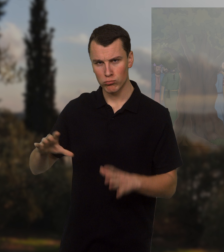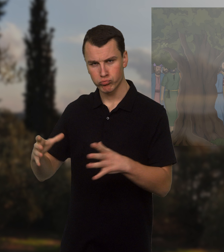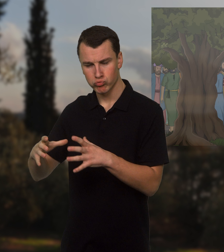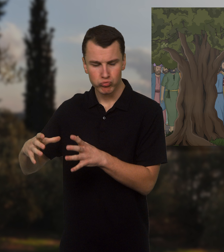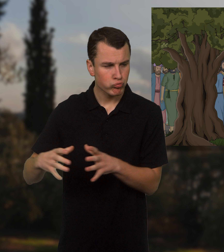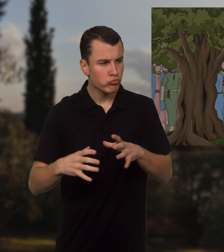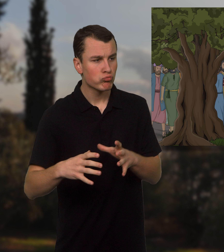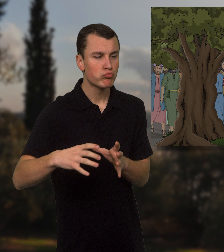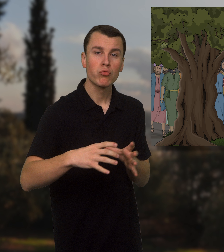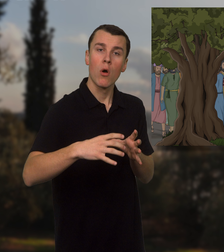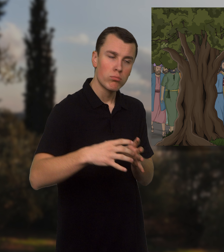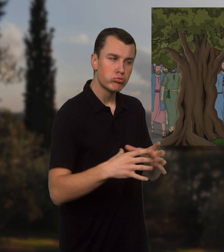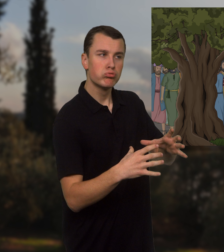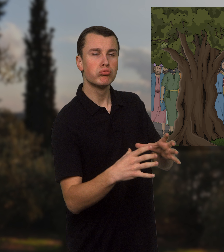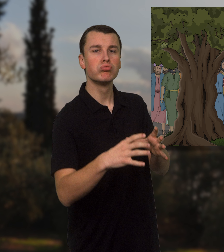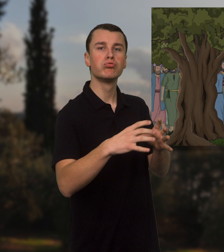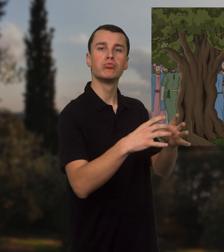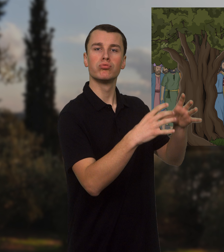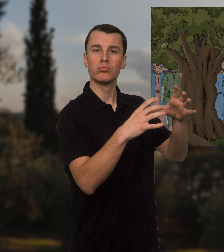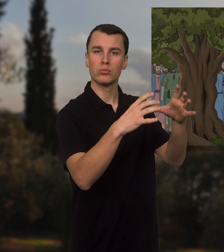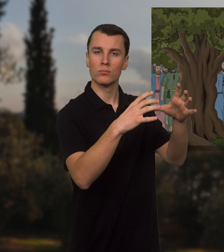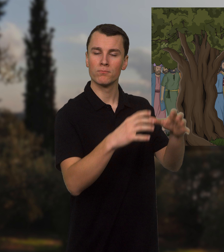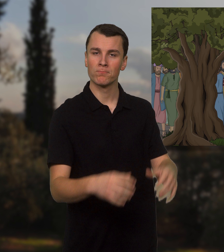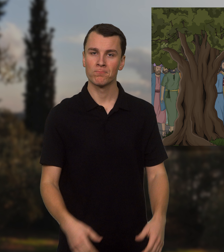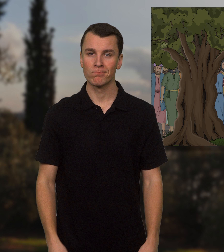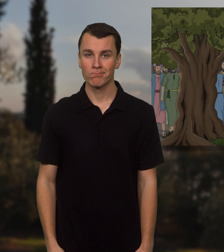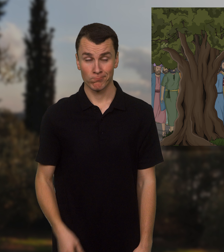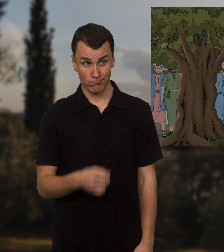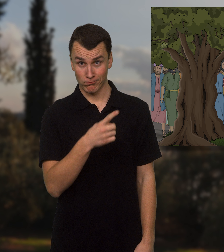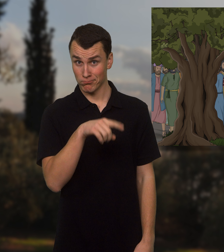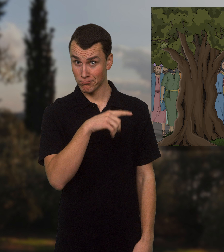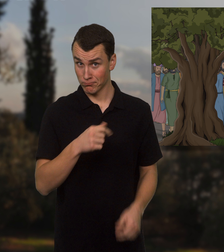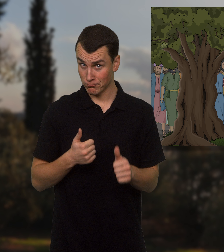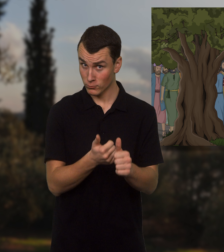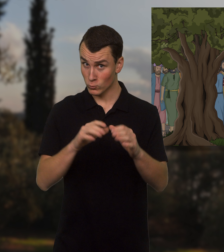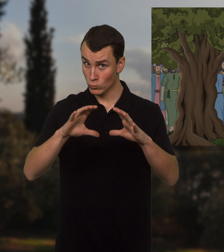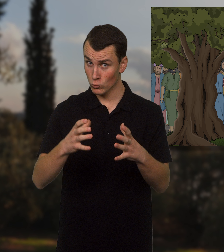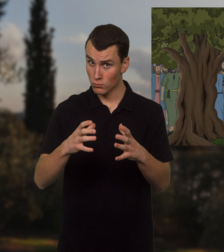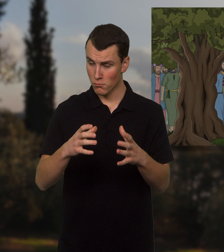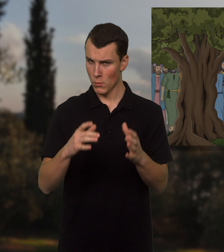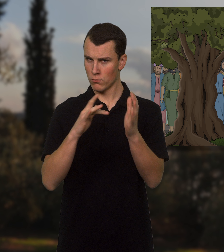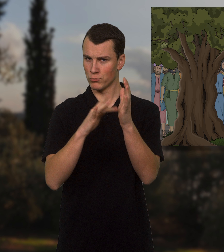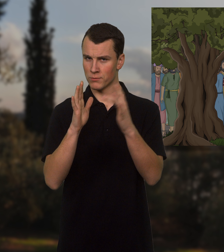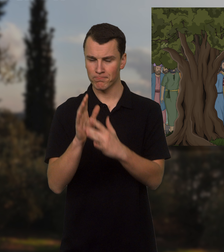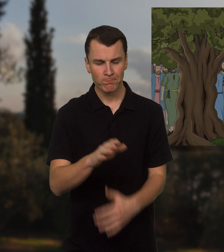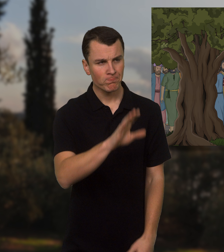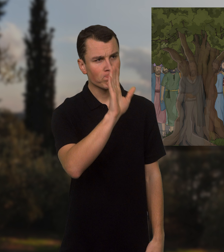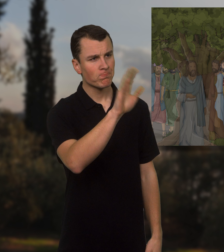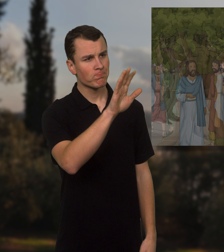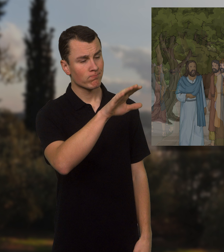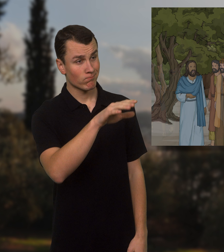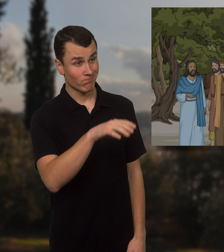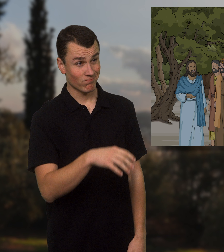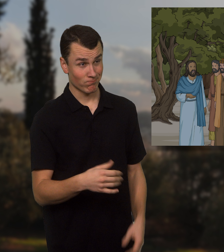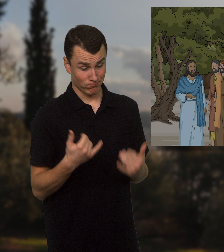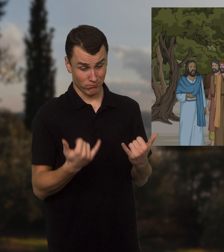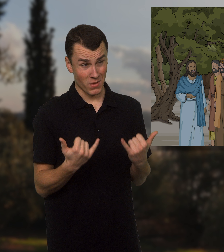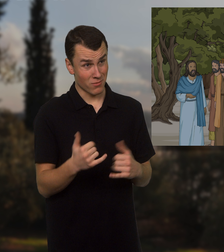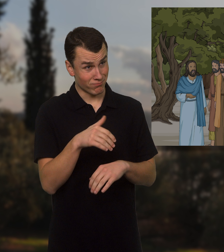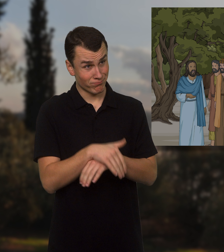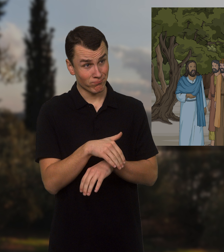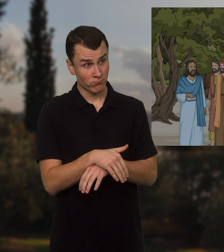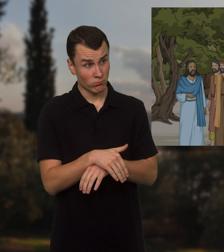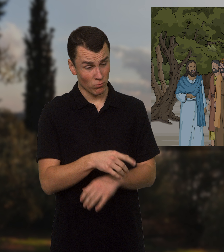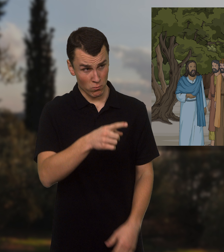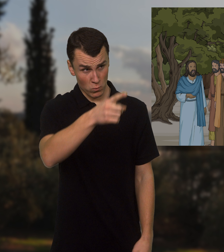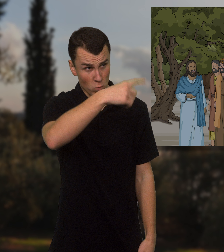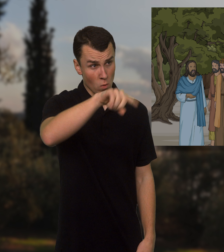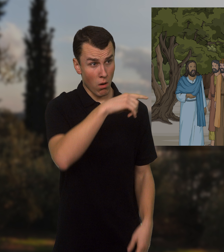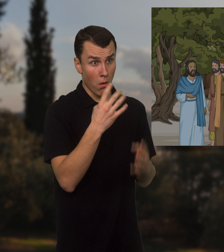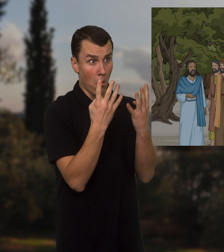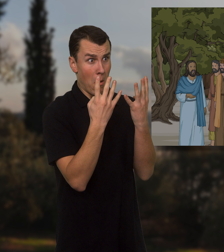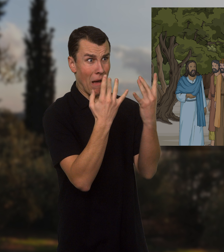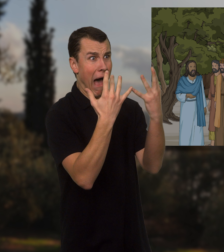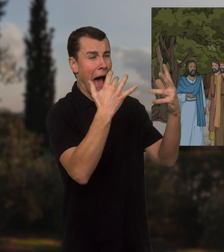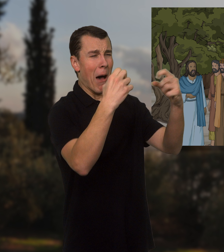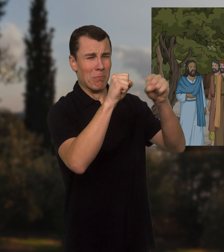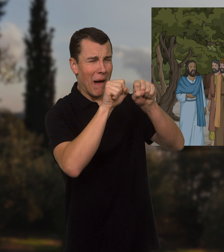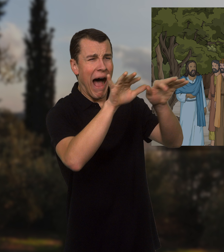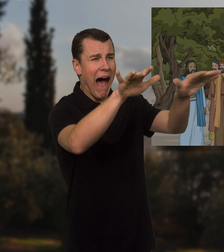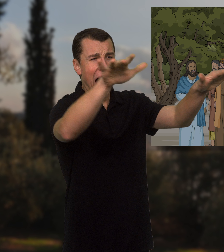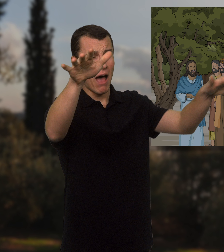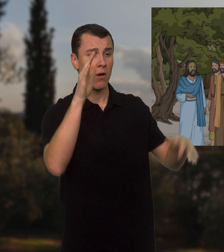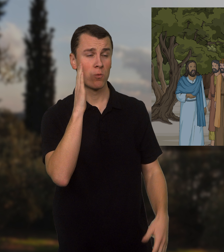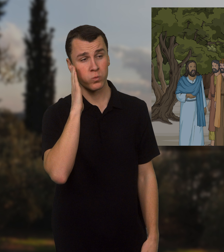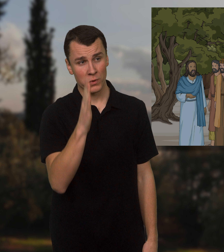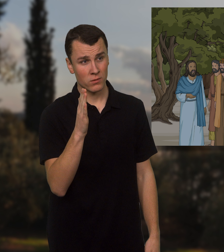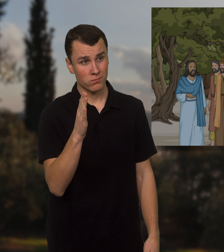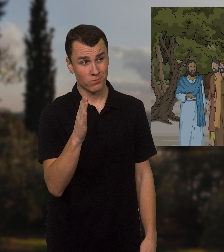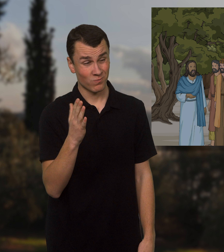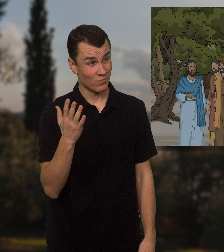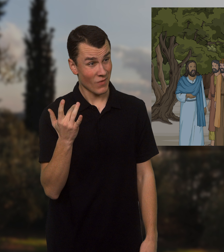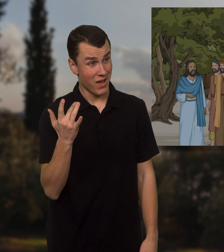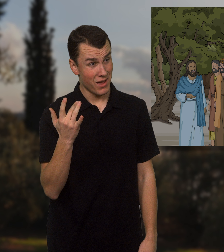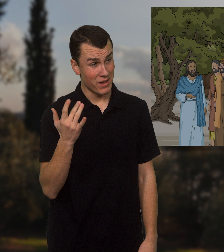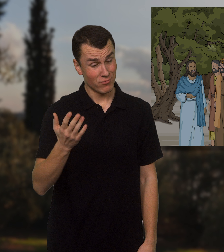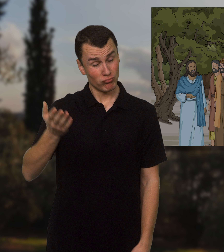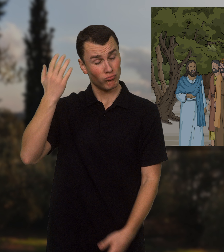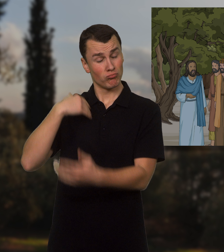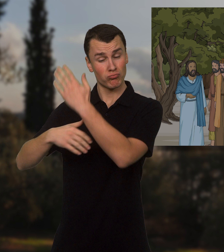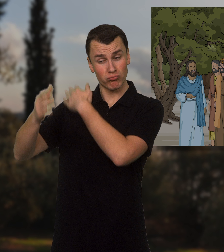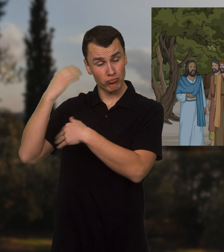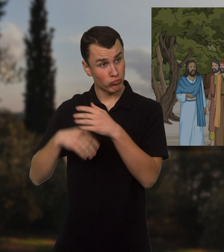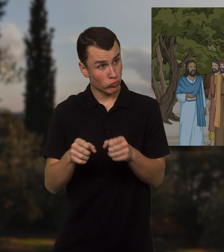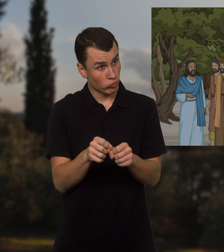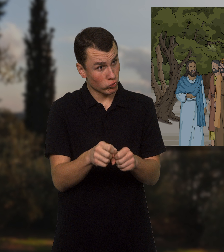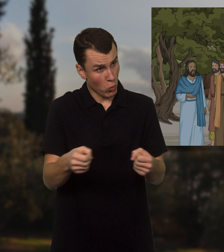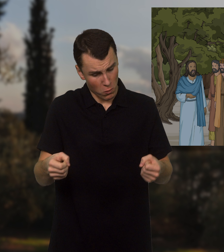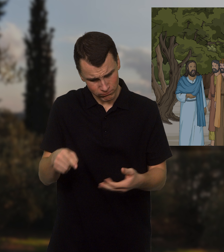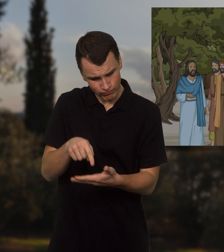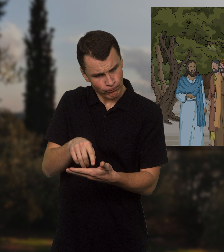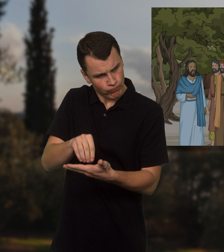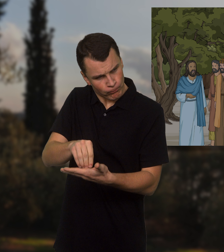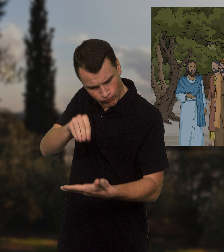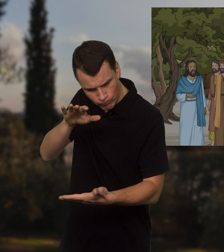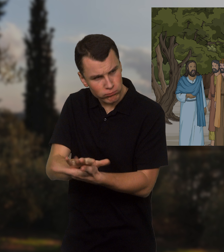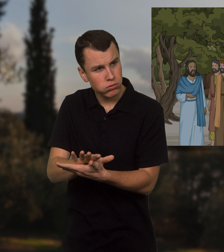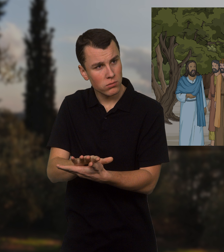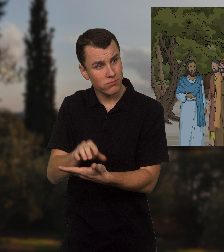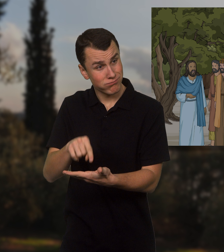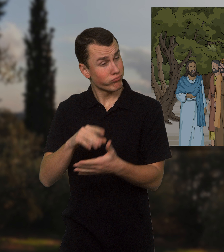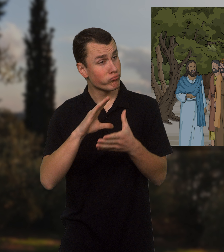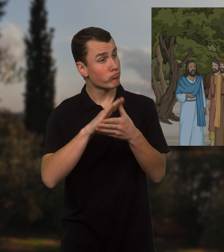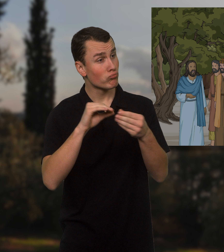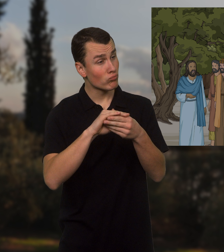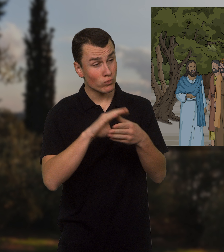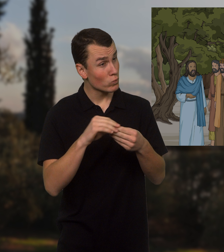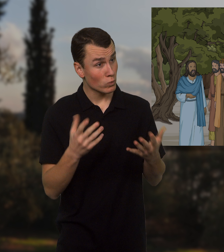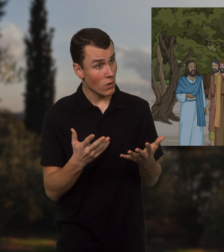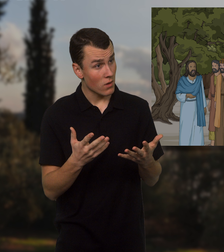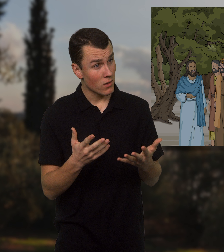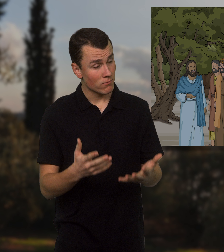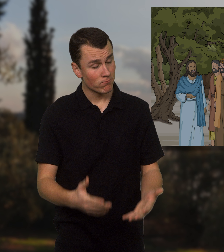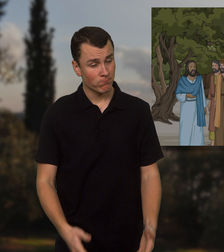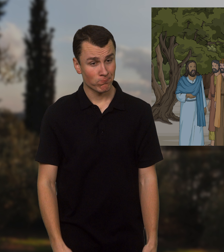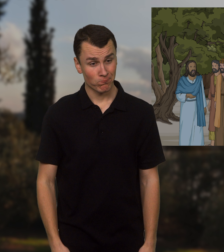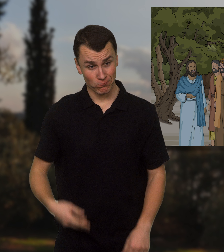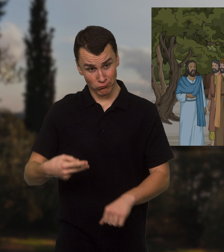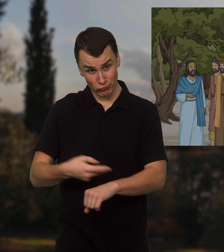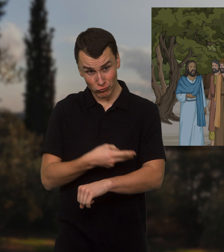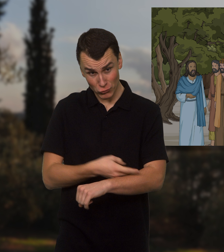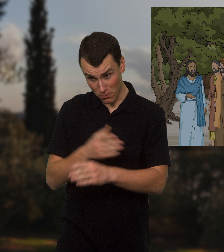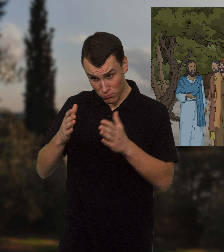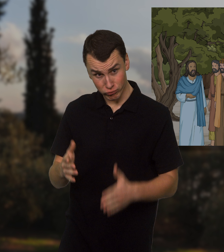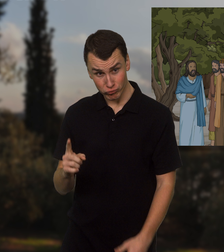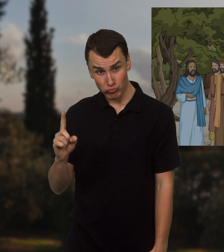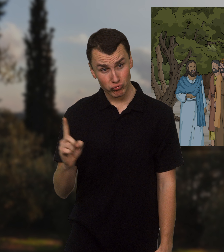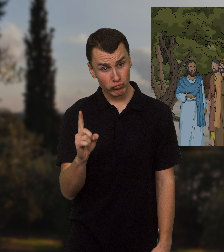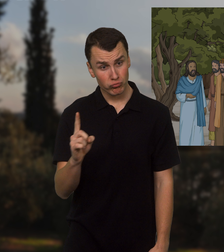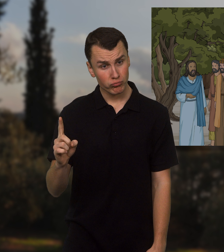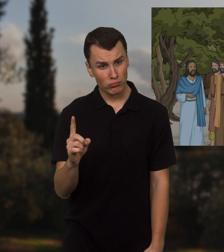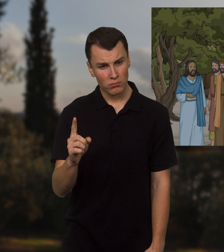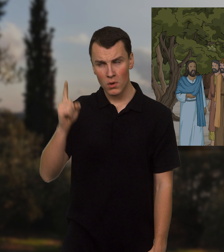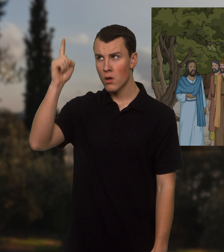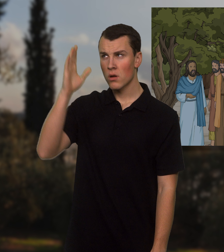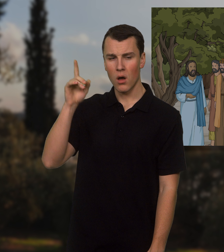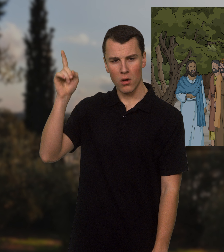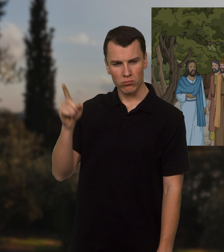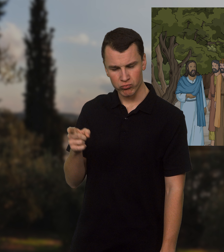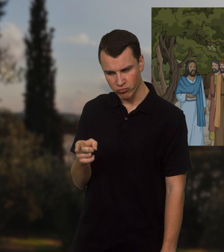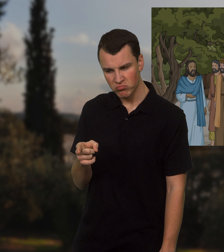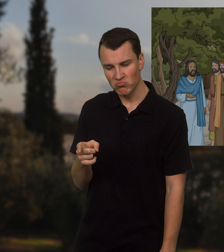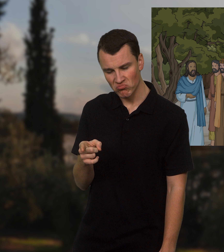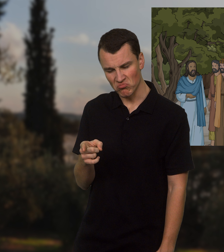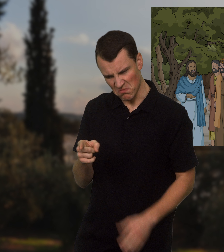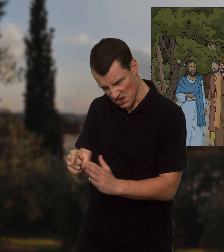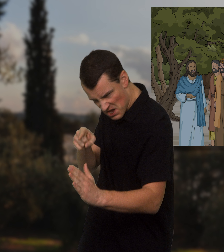Then Jesus said to them, “This very night you will all fall away on account of Me.